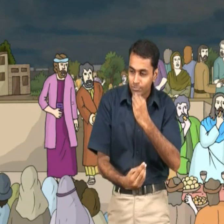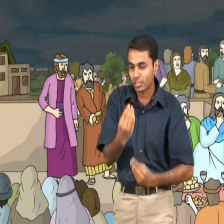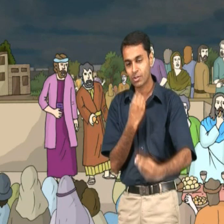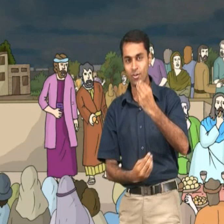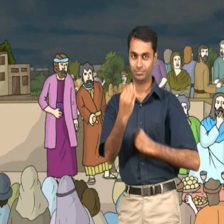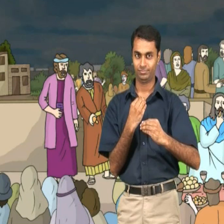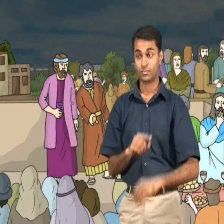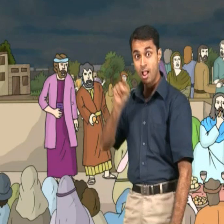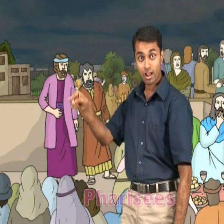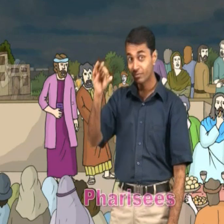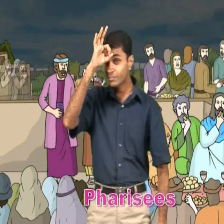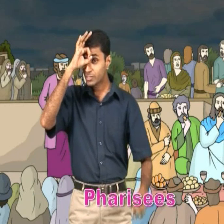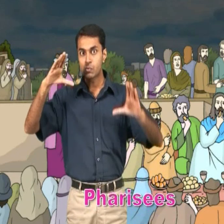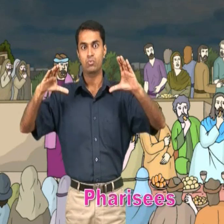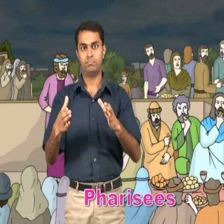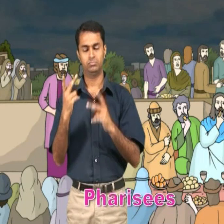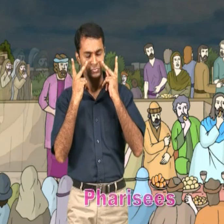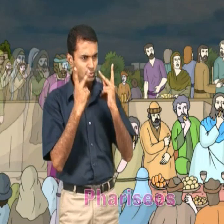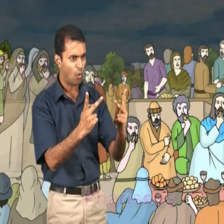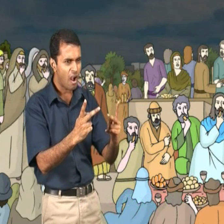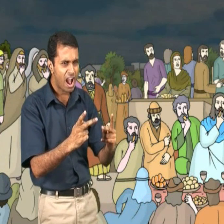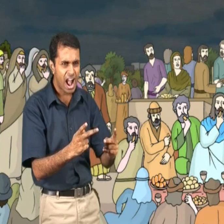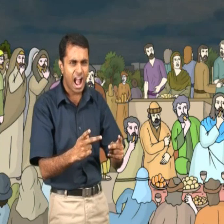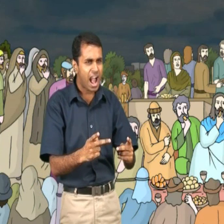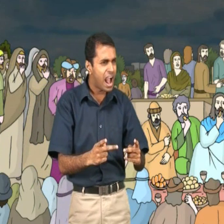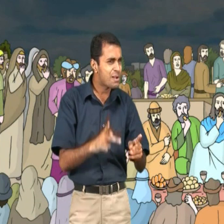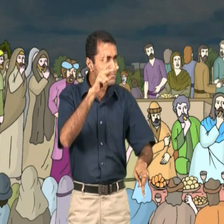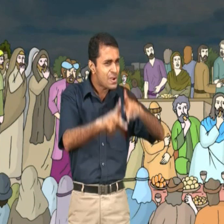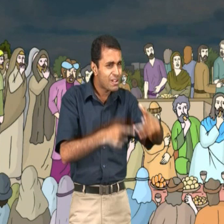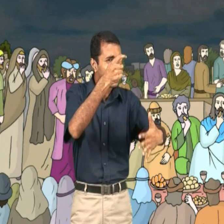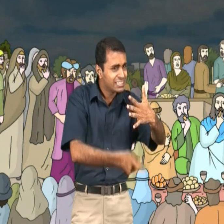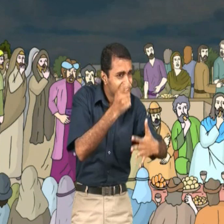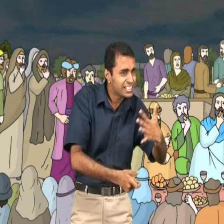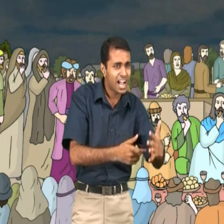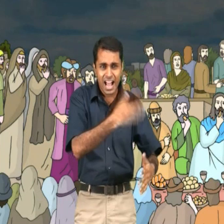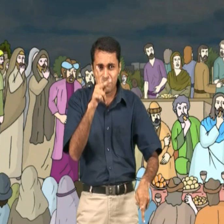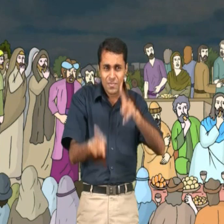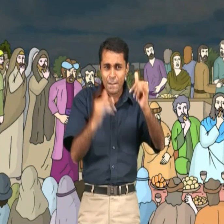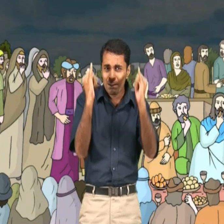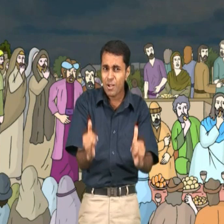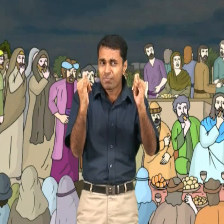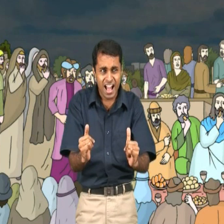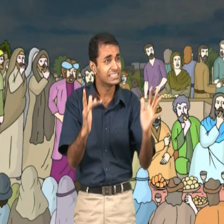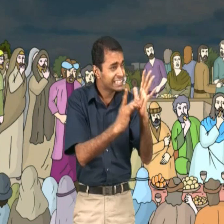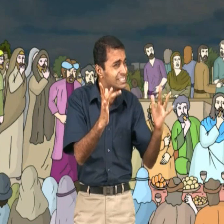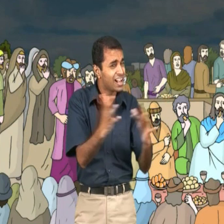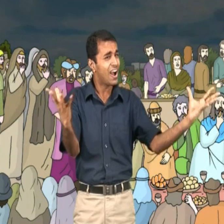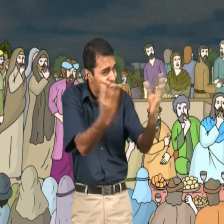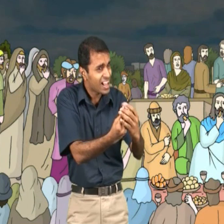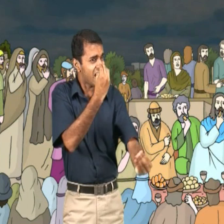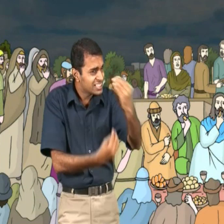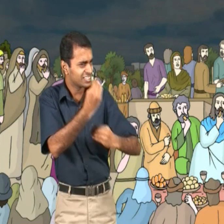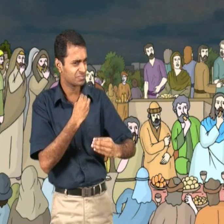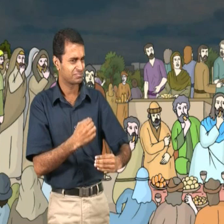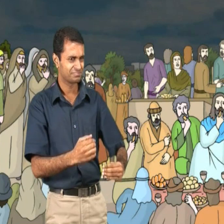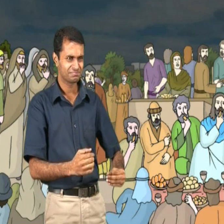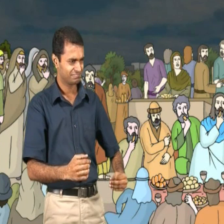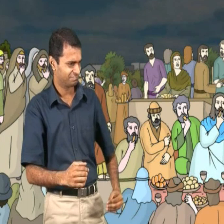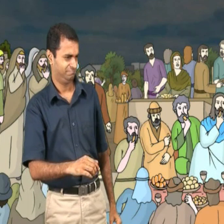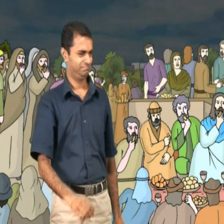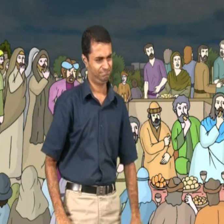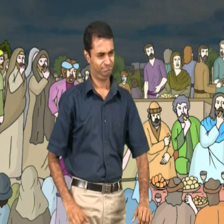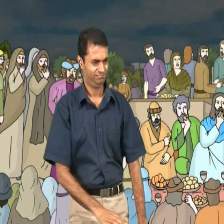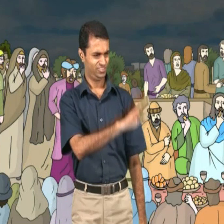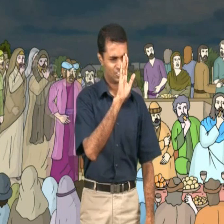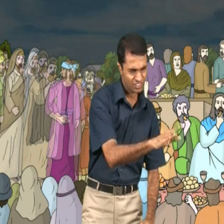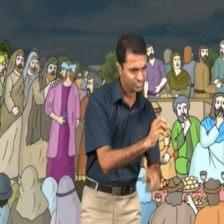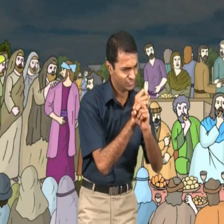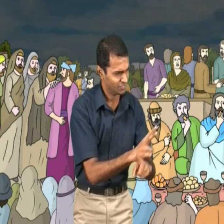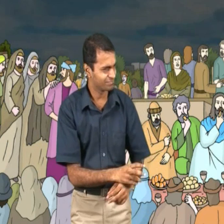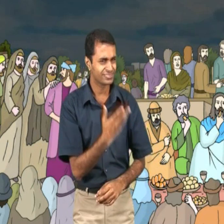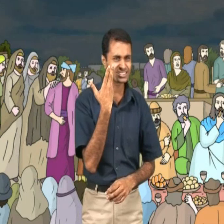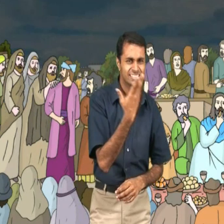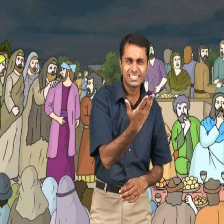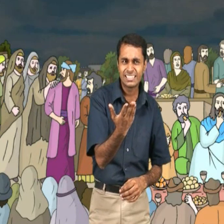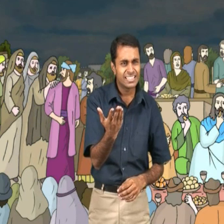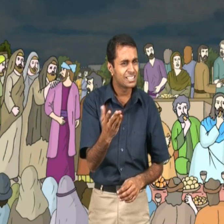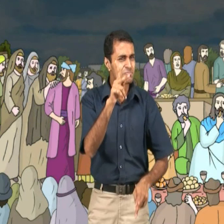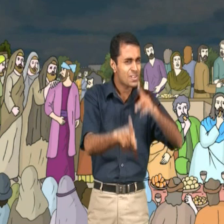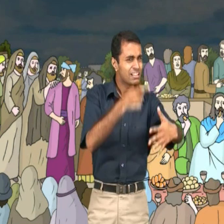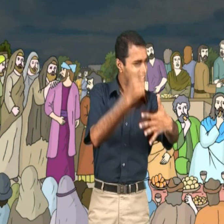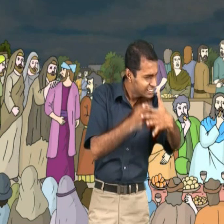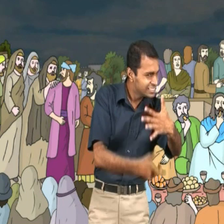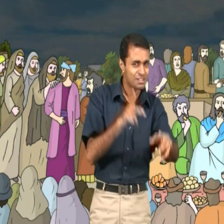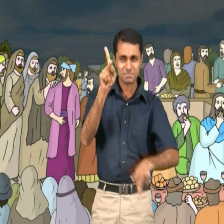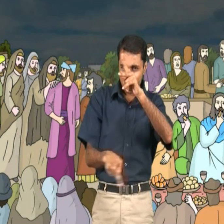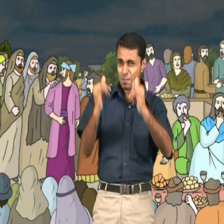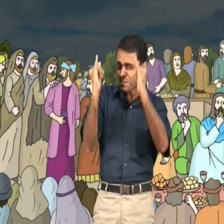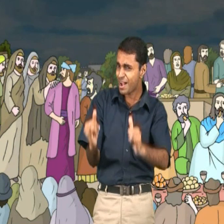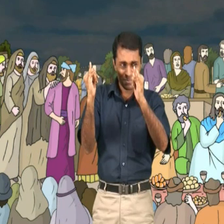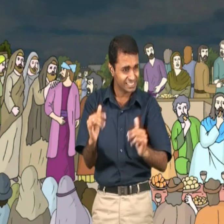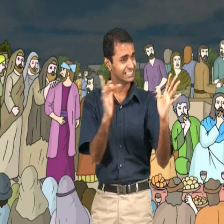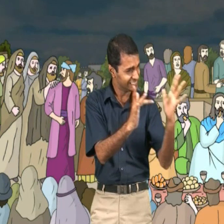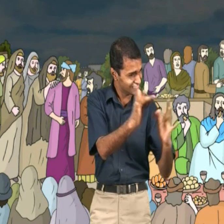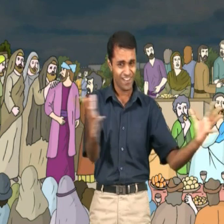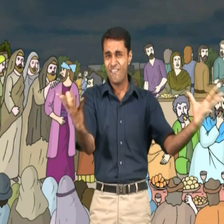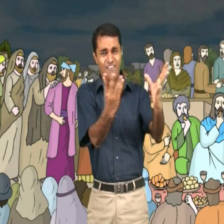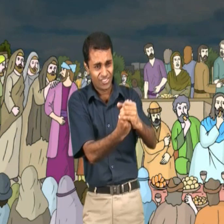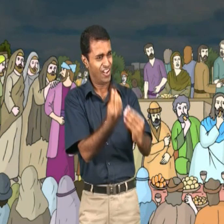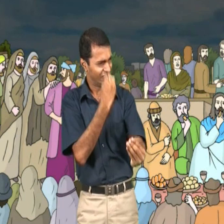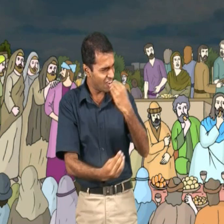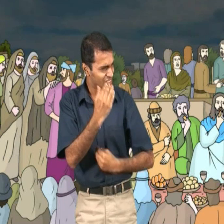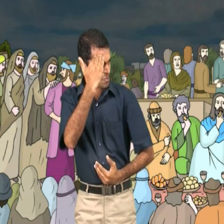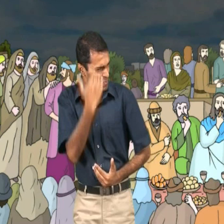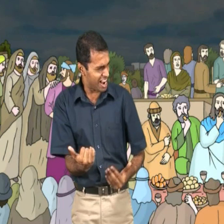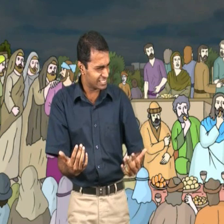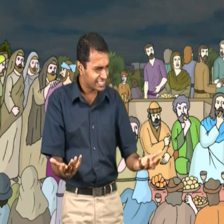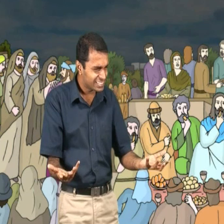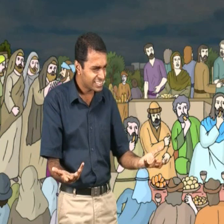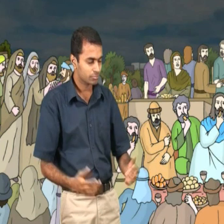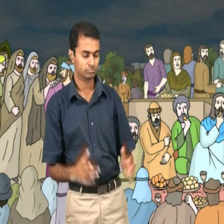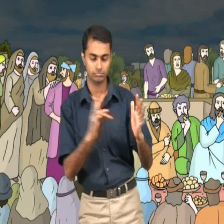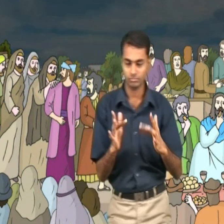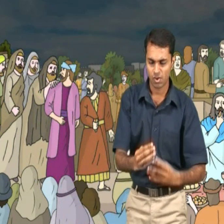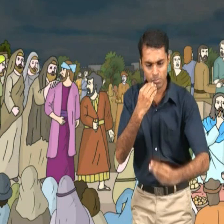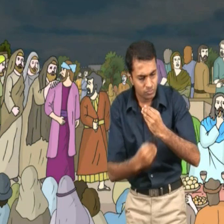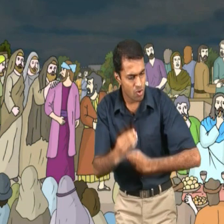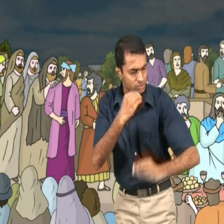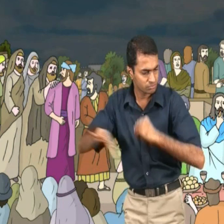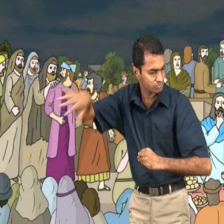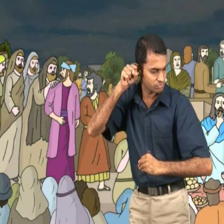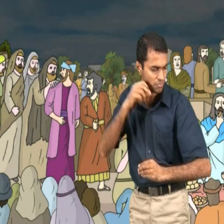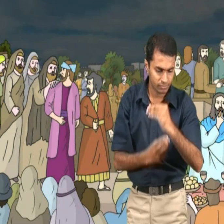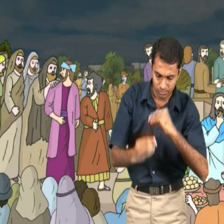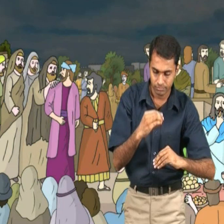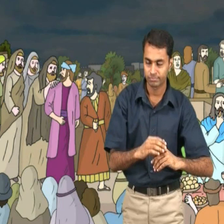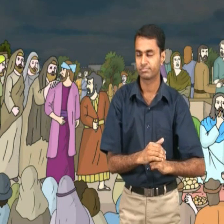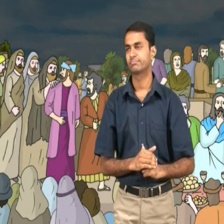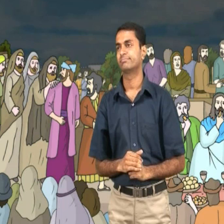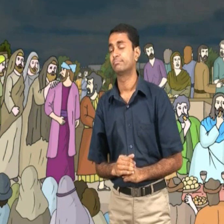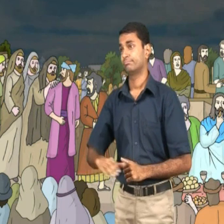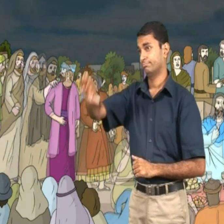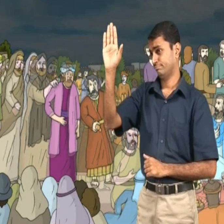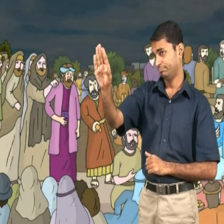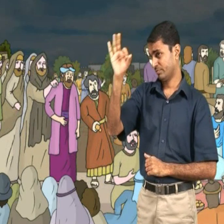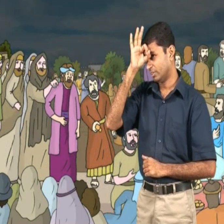When the scribes who were Pharisees saw Jesus eating with these people, they asked His disciples, “Why does He eat with tax collectors and sinners?”